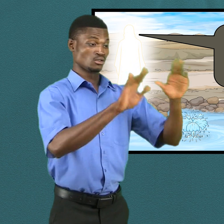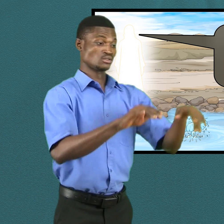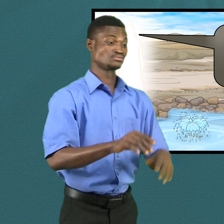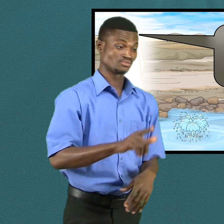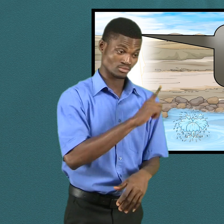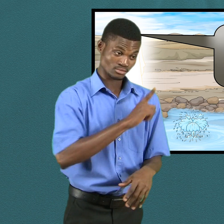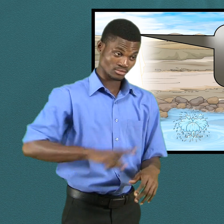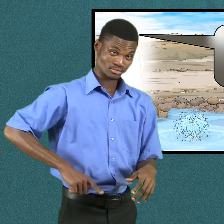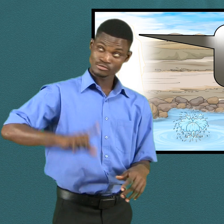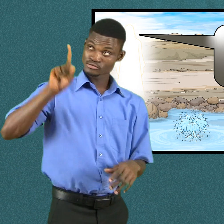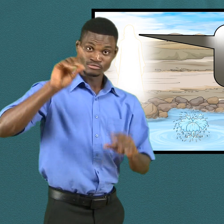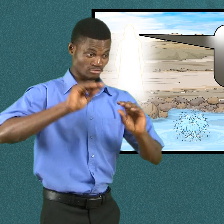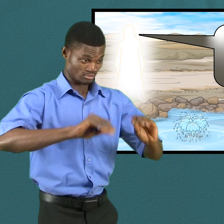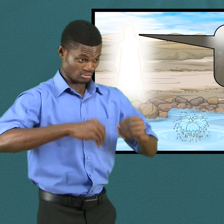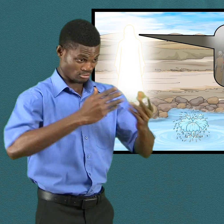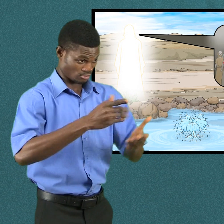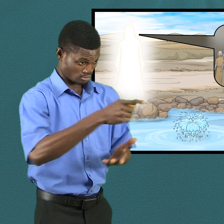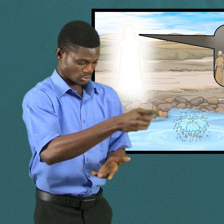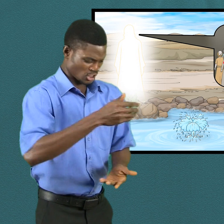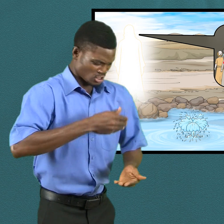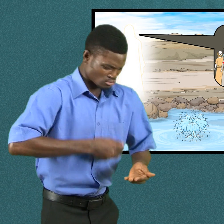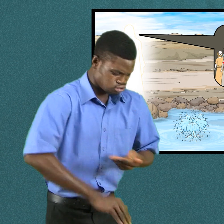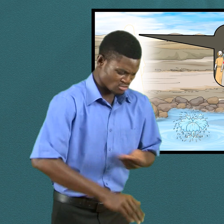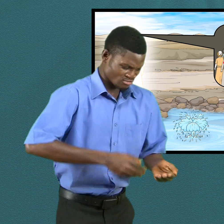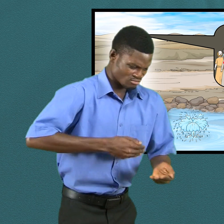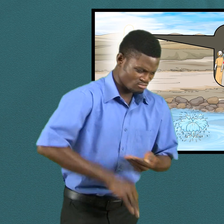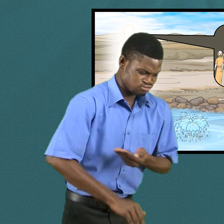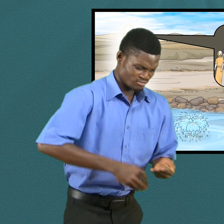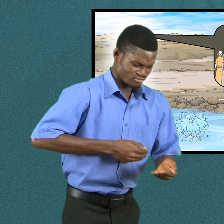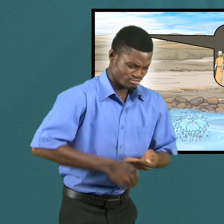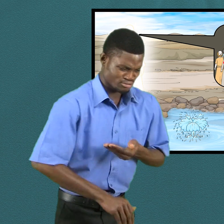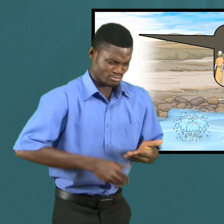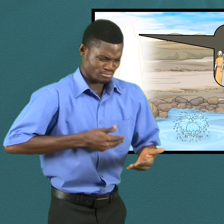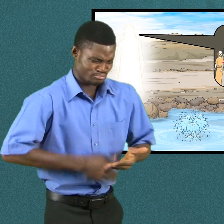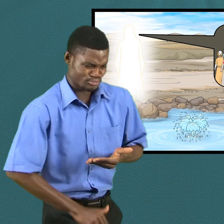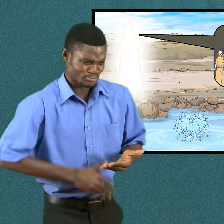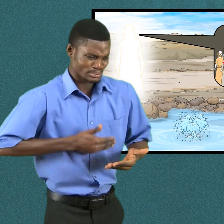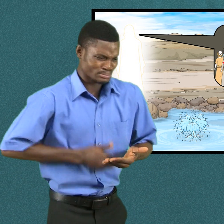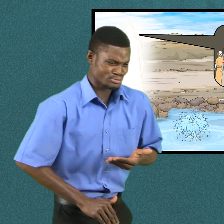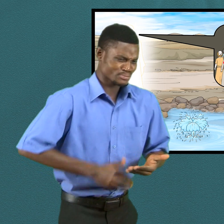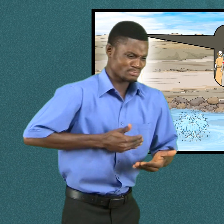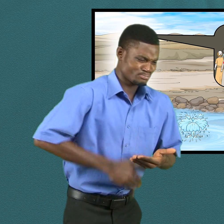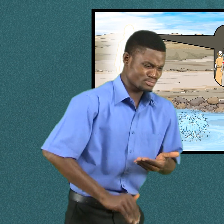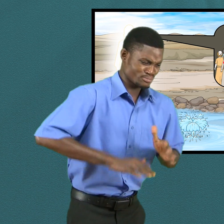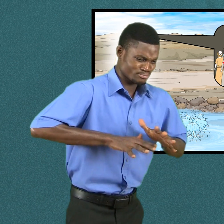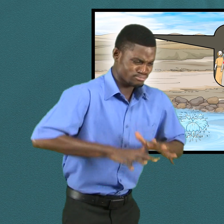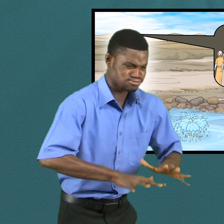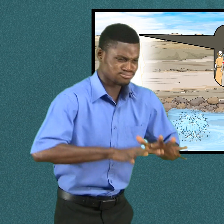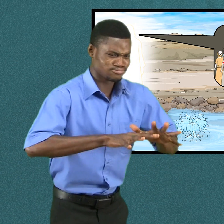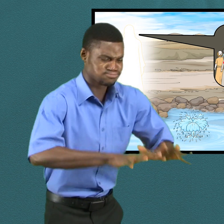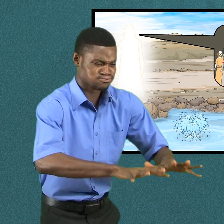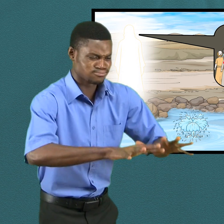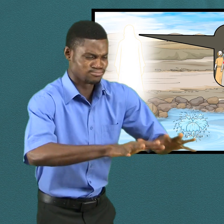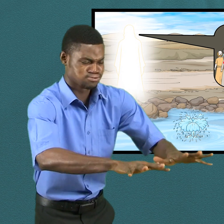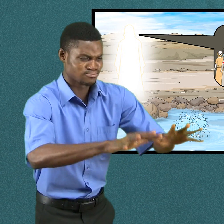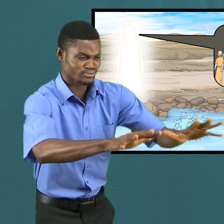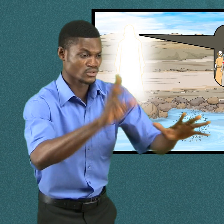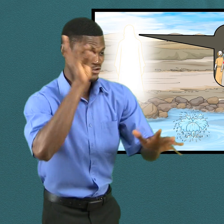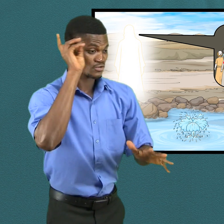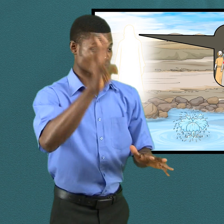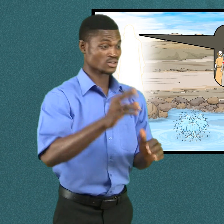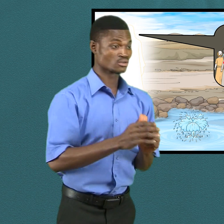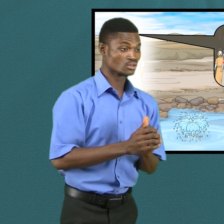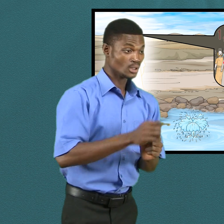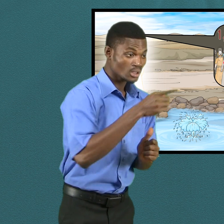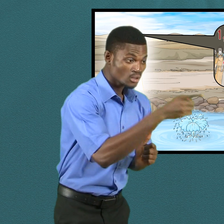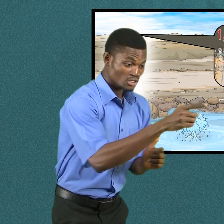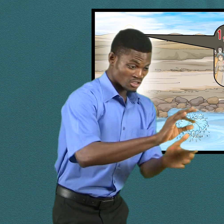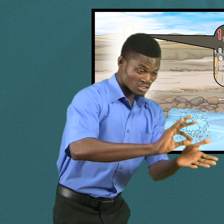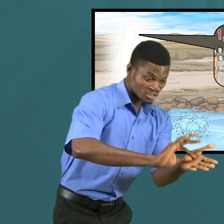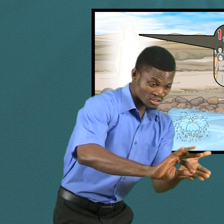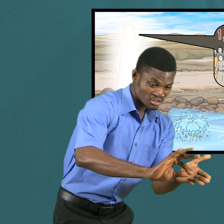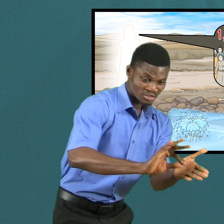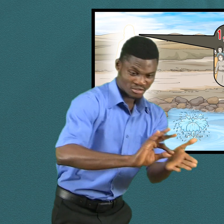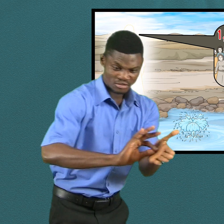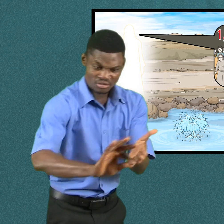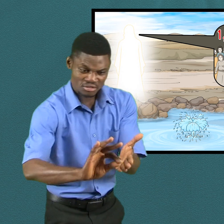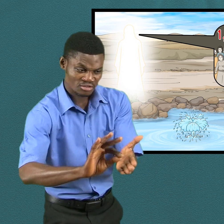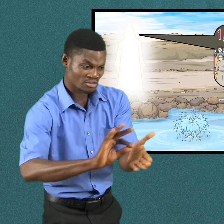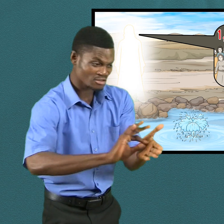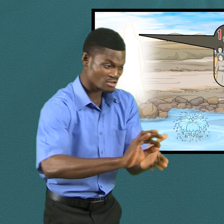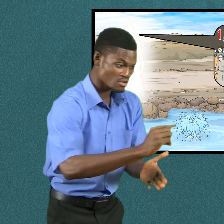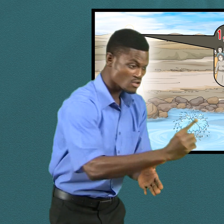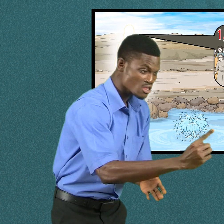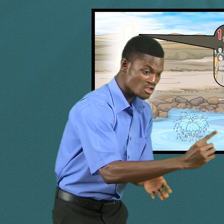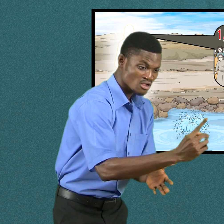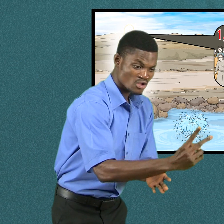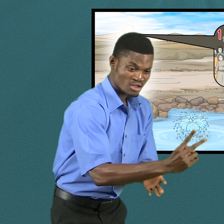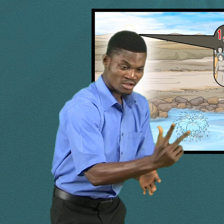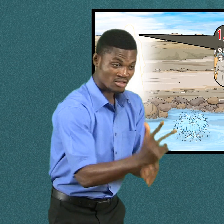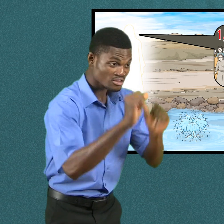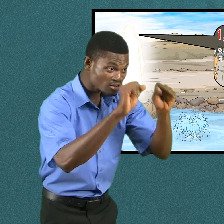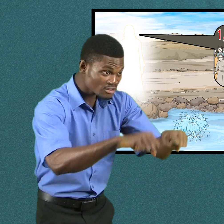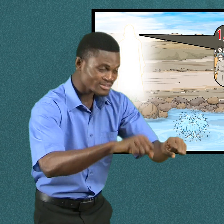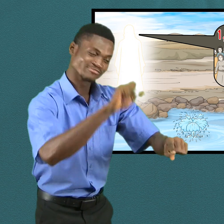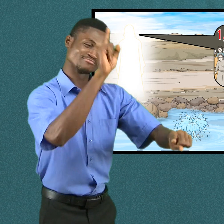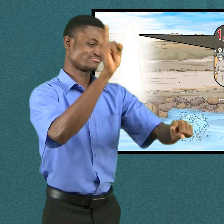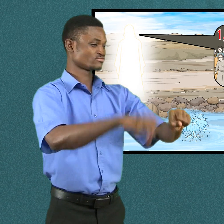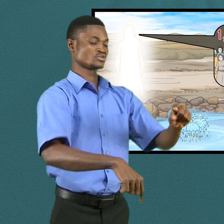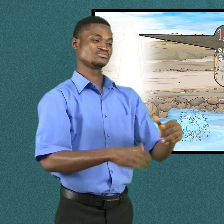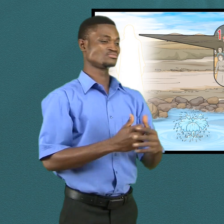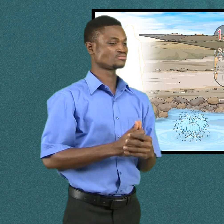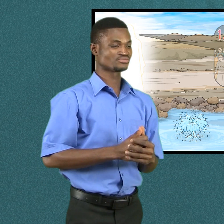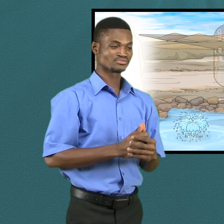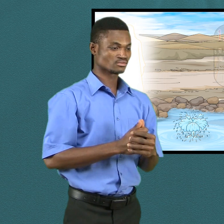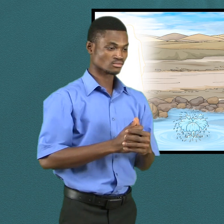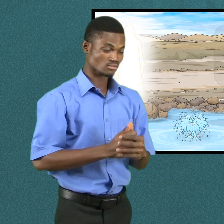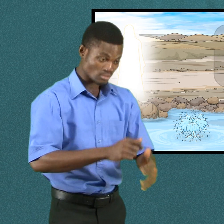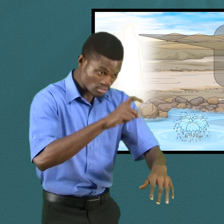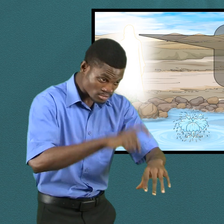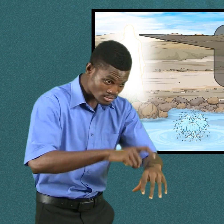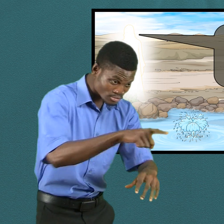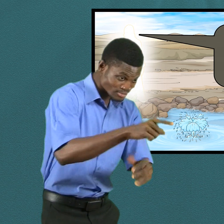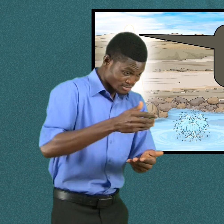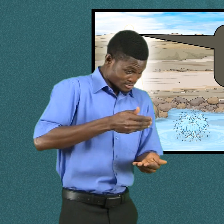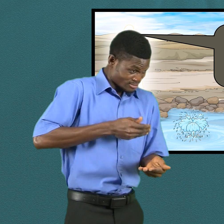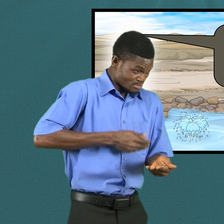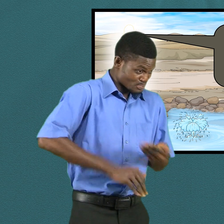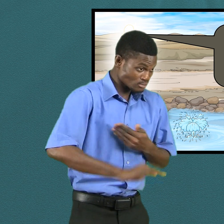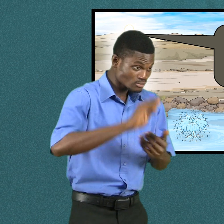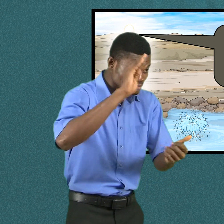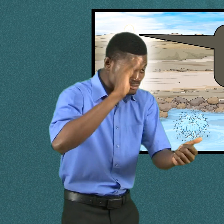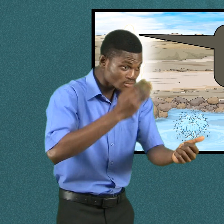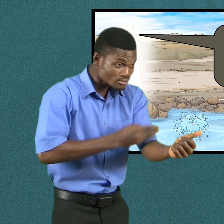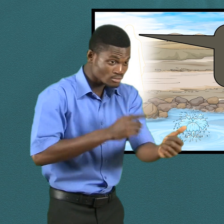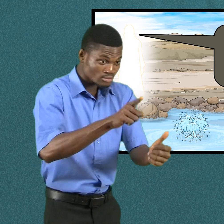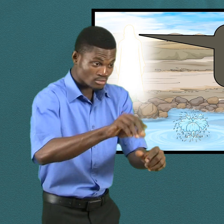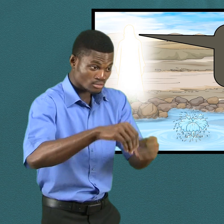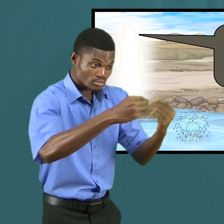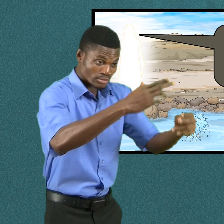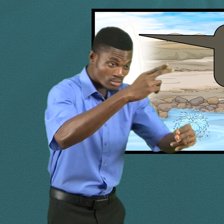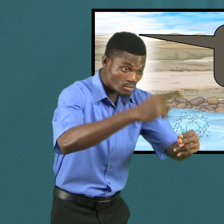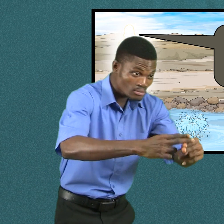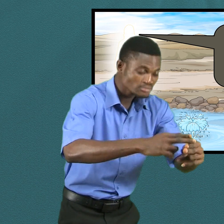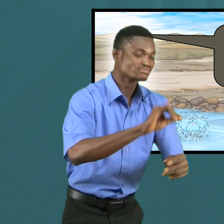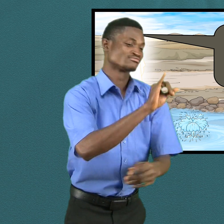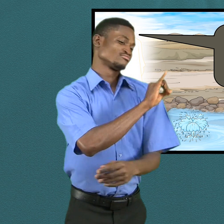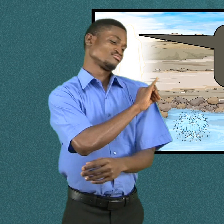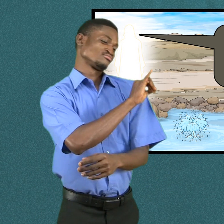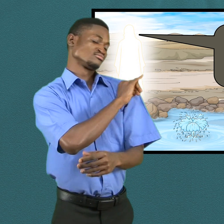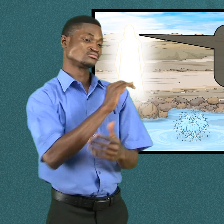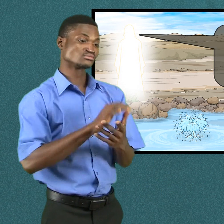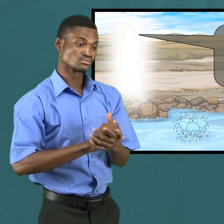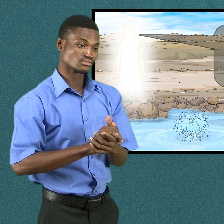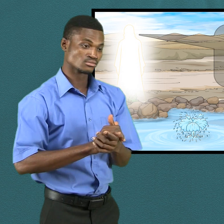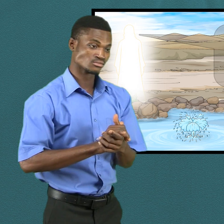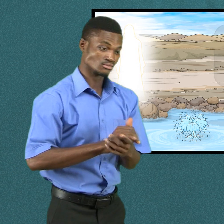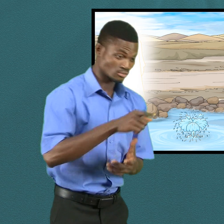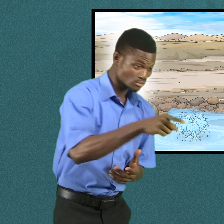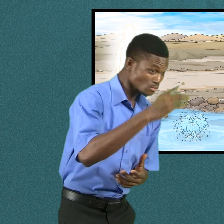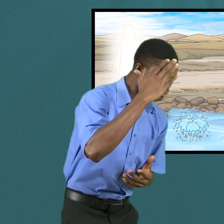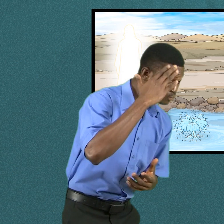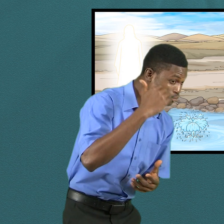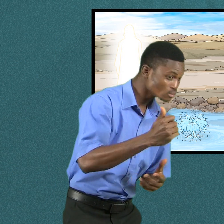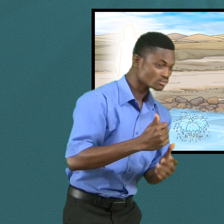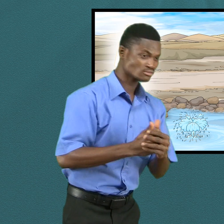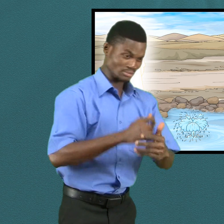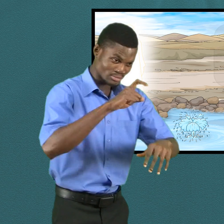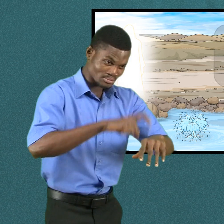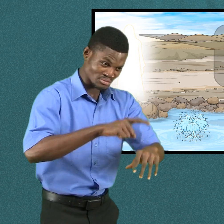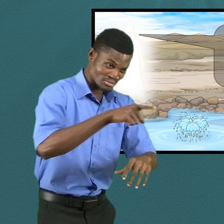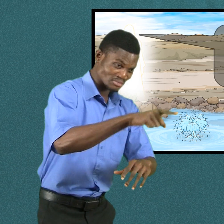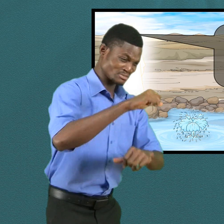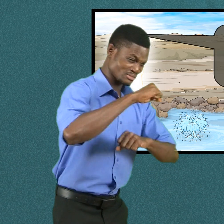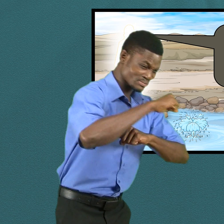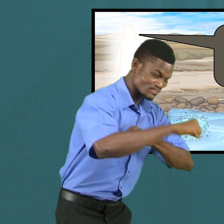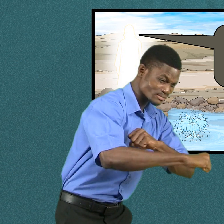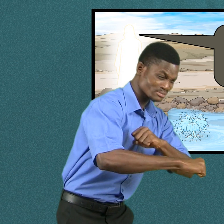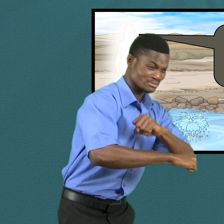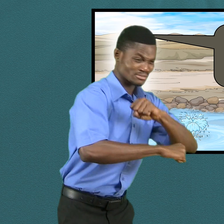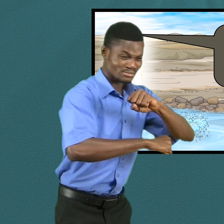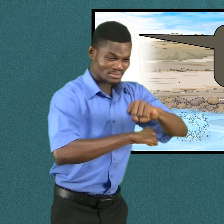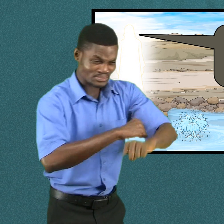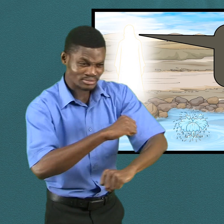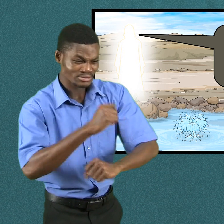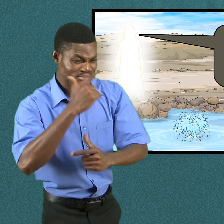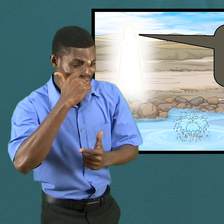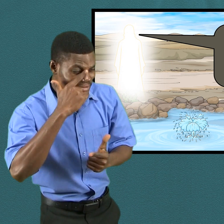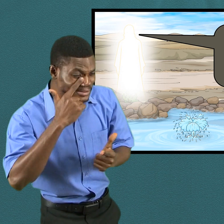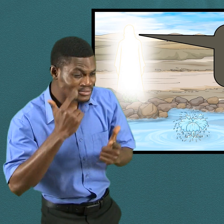Then the angel added, “I will greatly multiply your offspring so that they will be too numerous to count.” The angel of the LORD proceeded: “Behold, you have conceived and will bear a son.